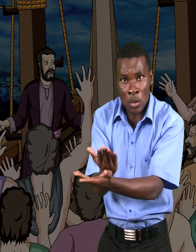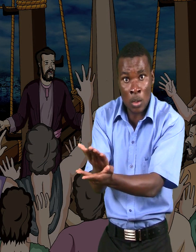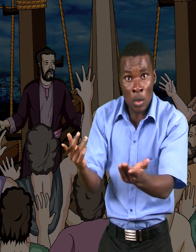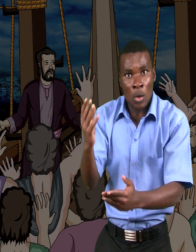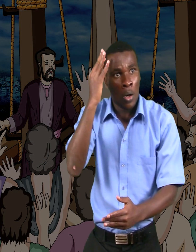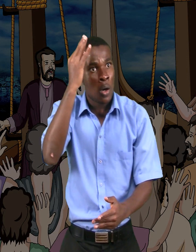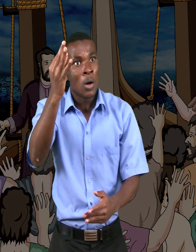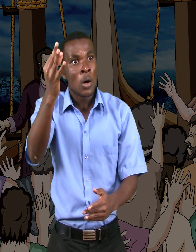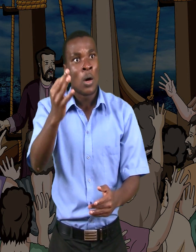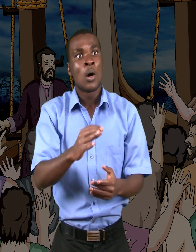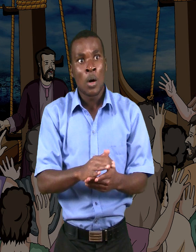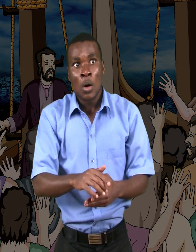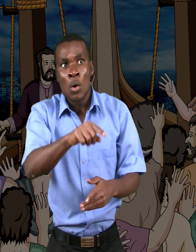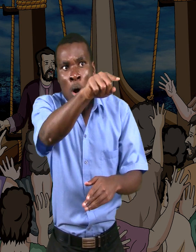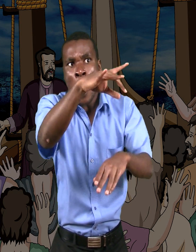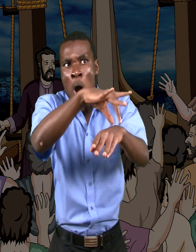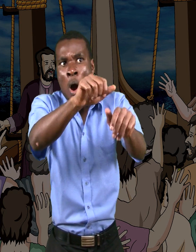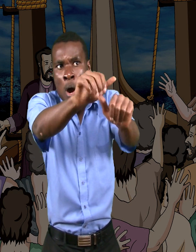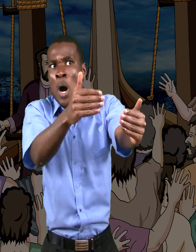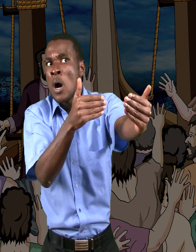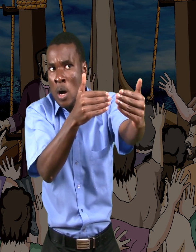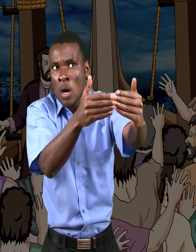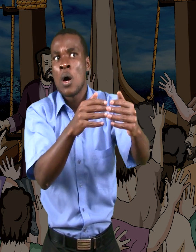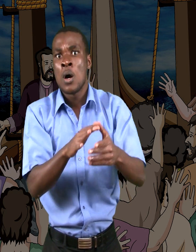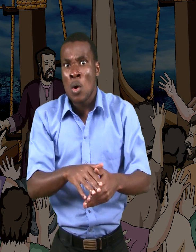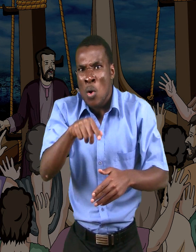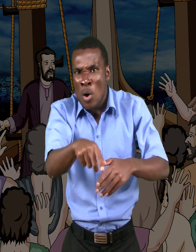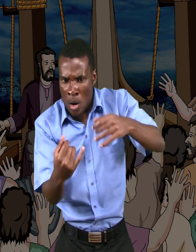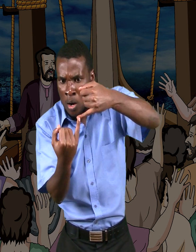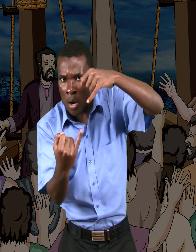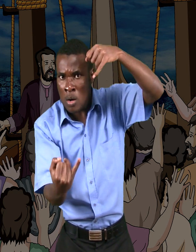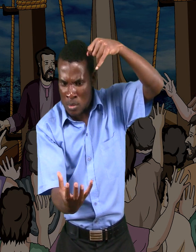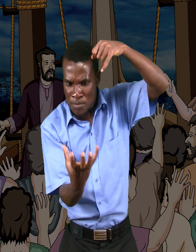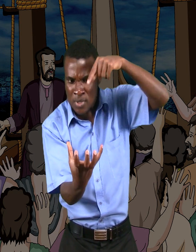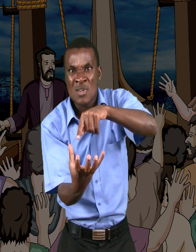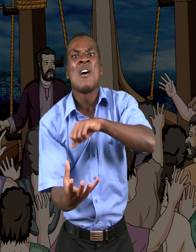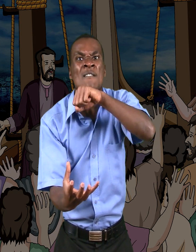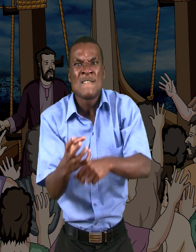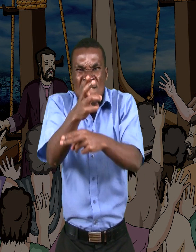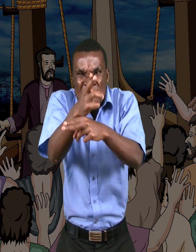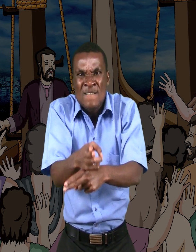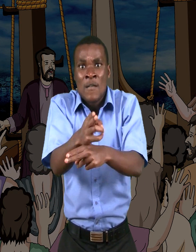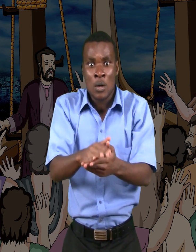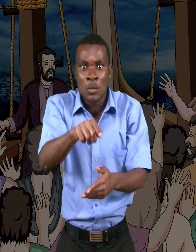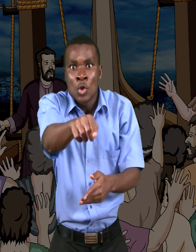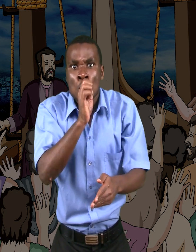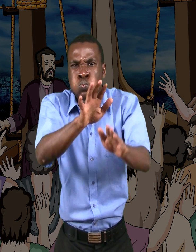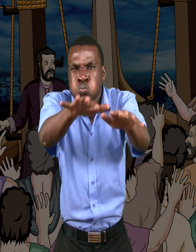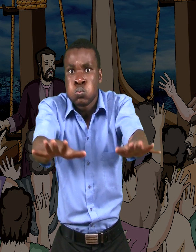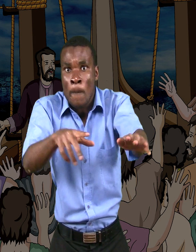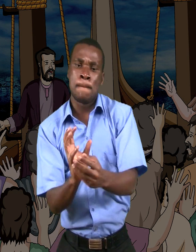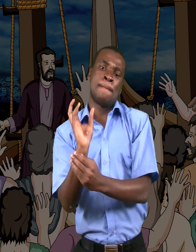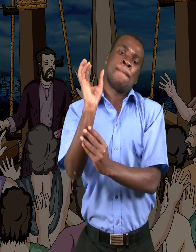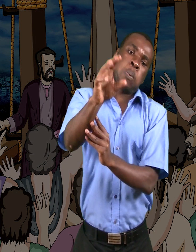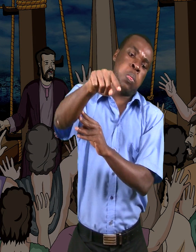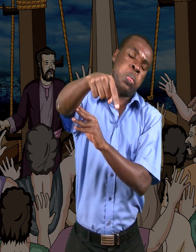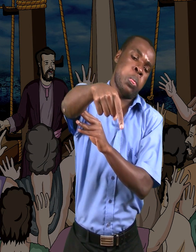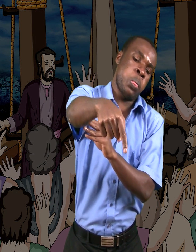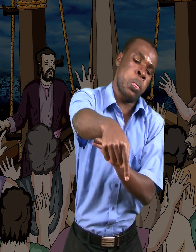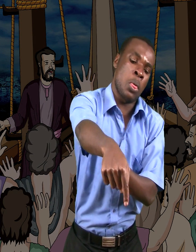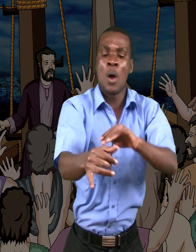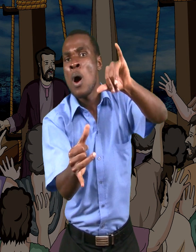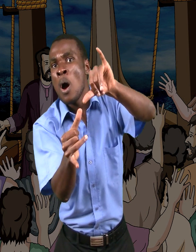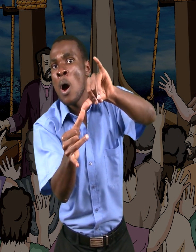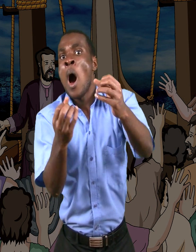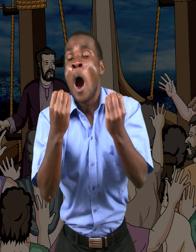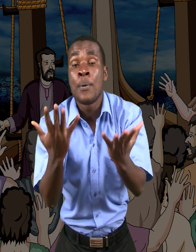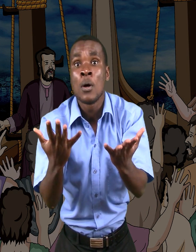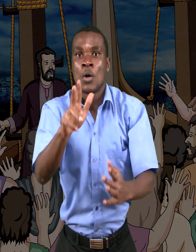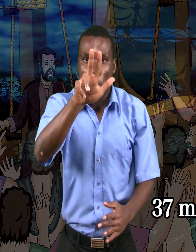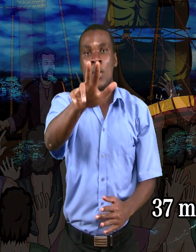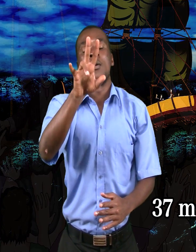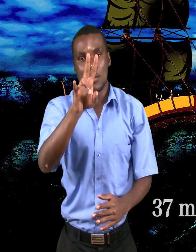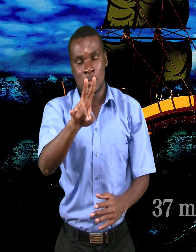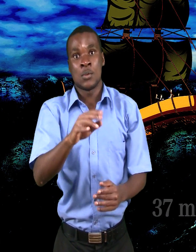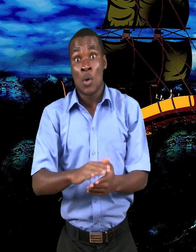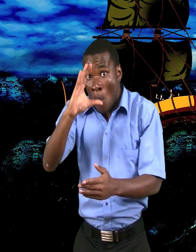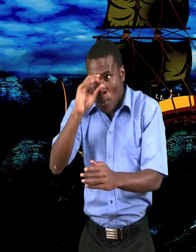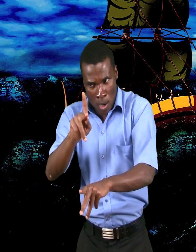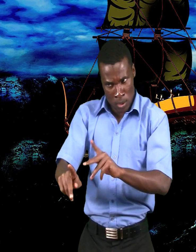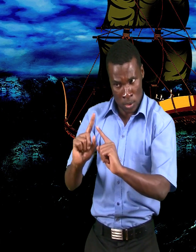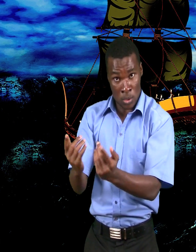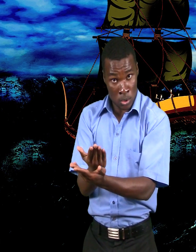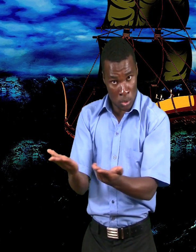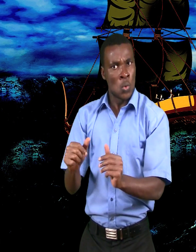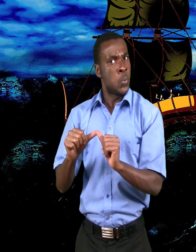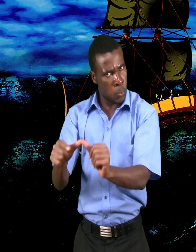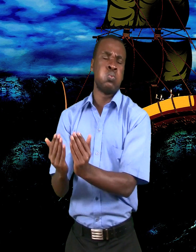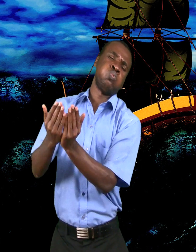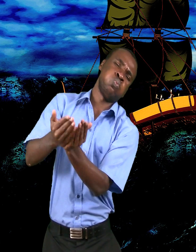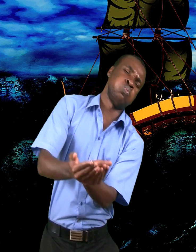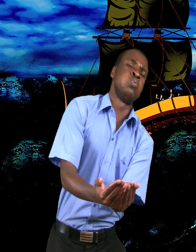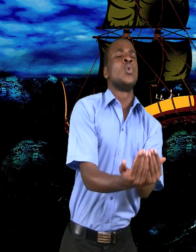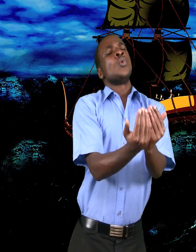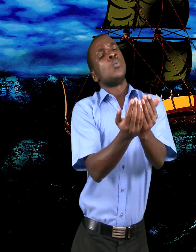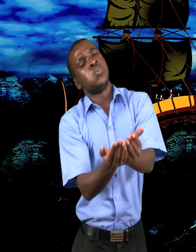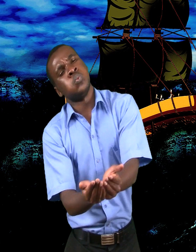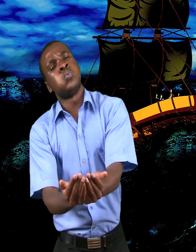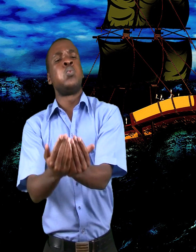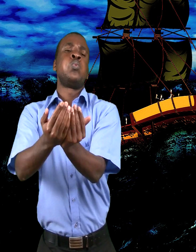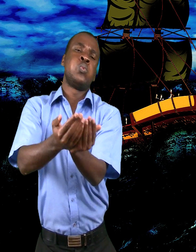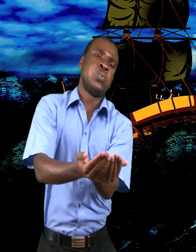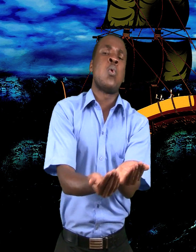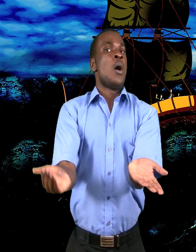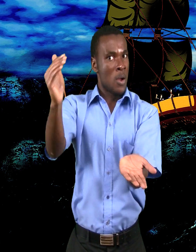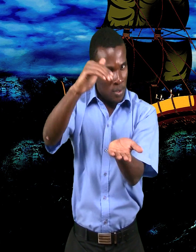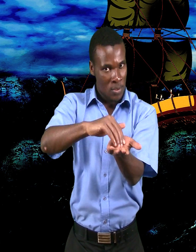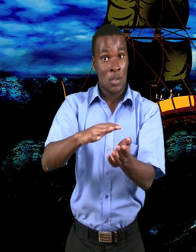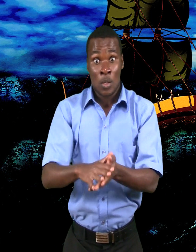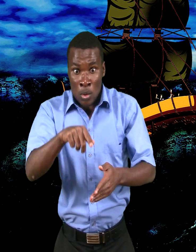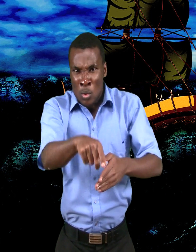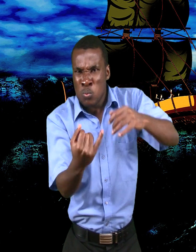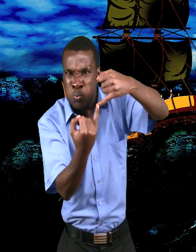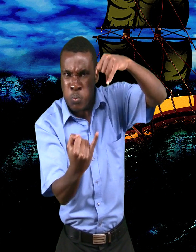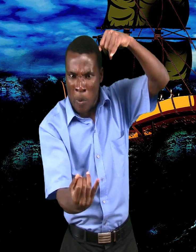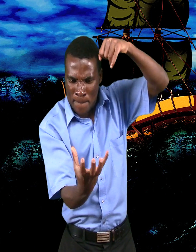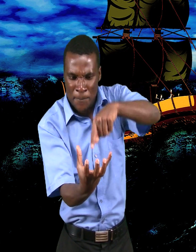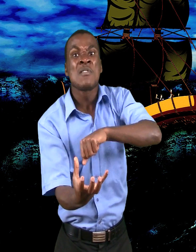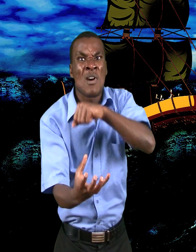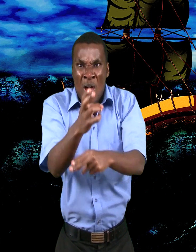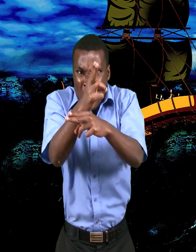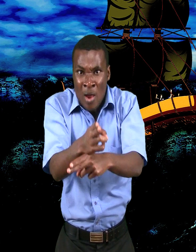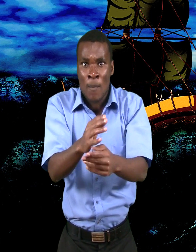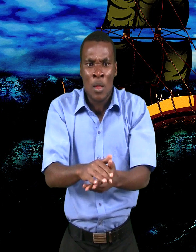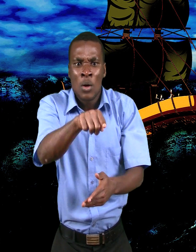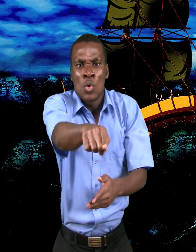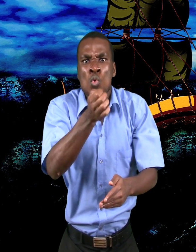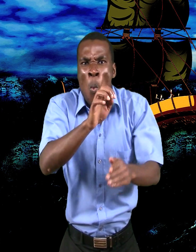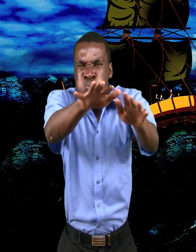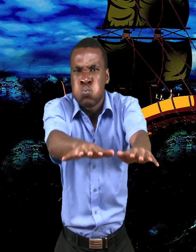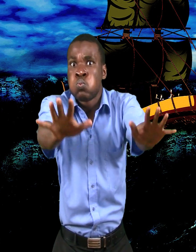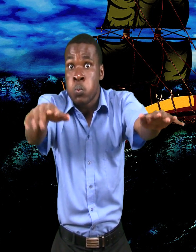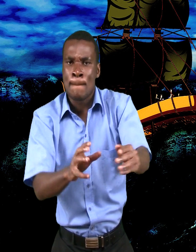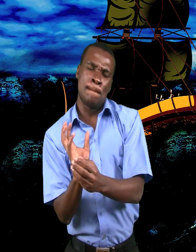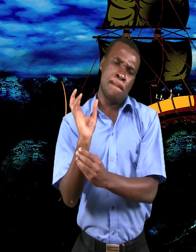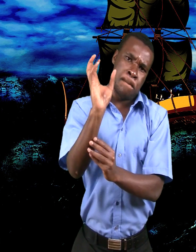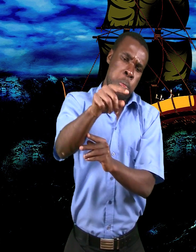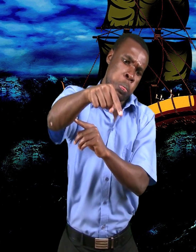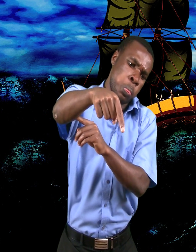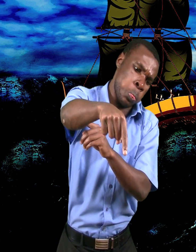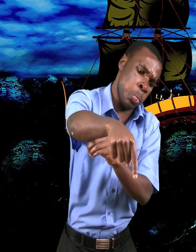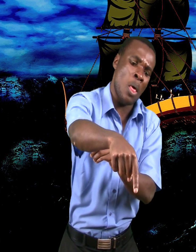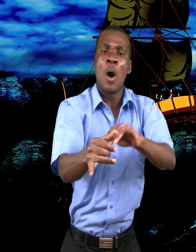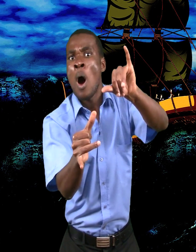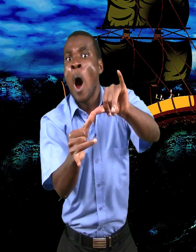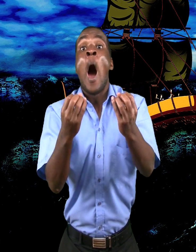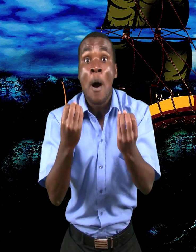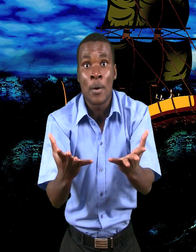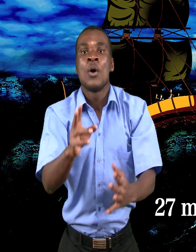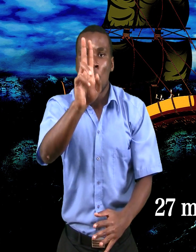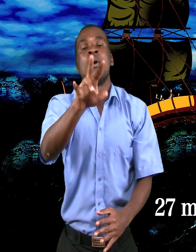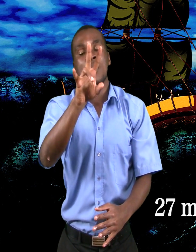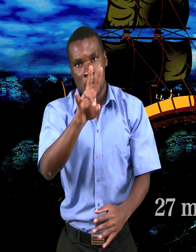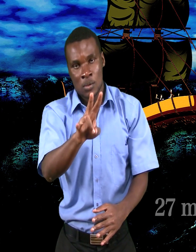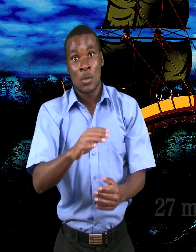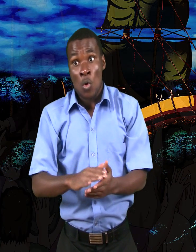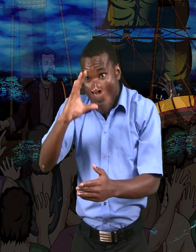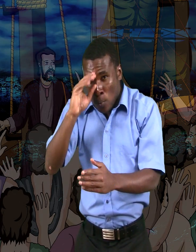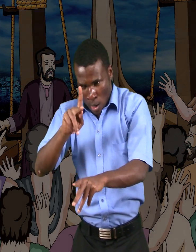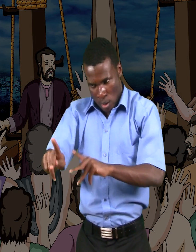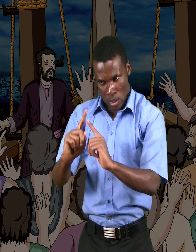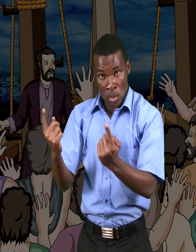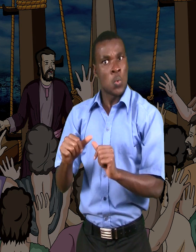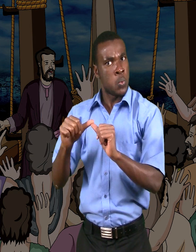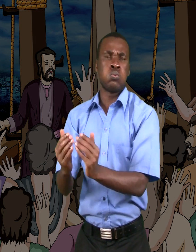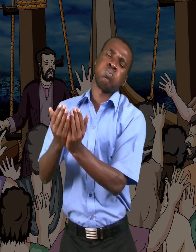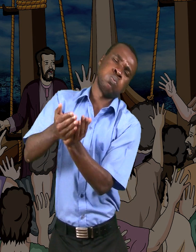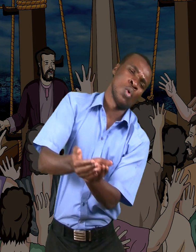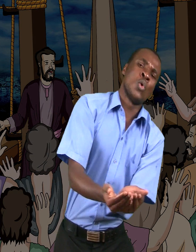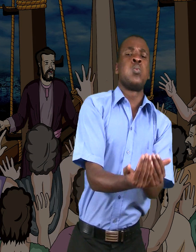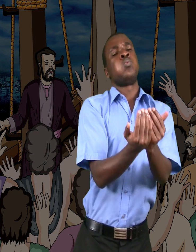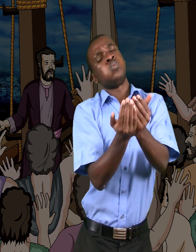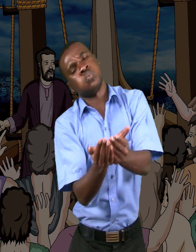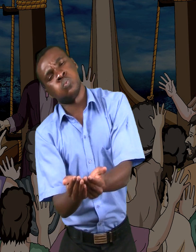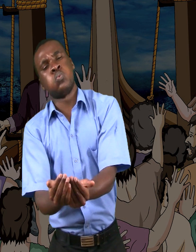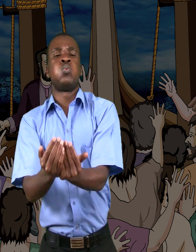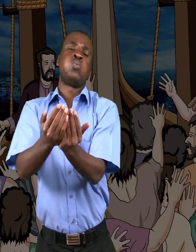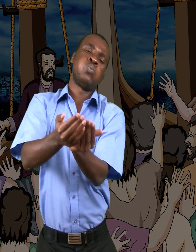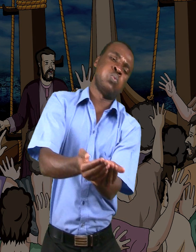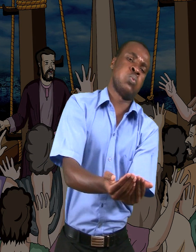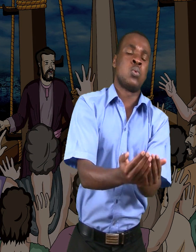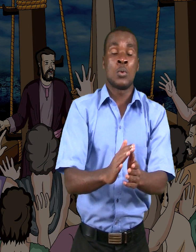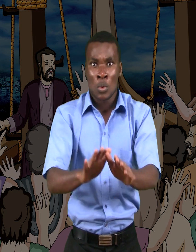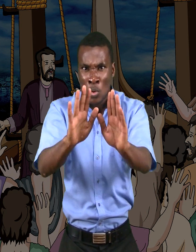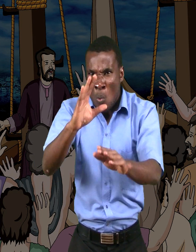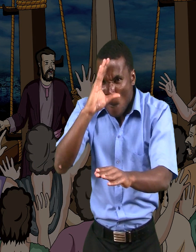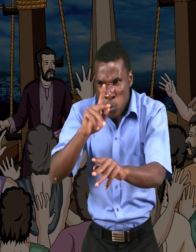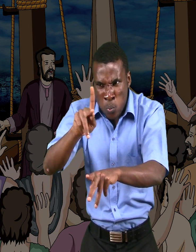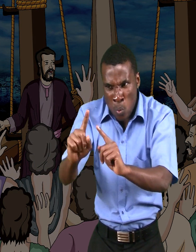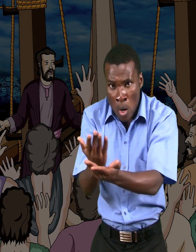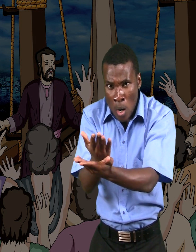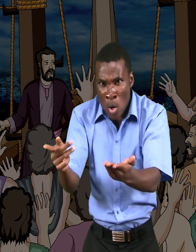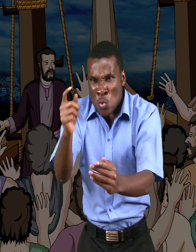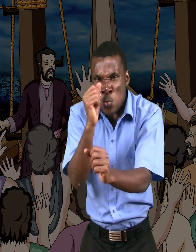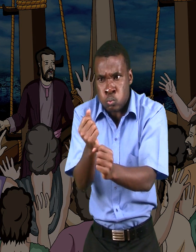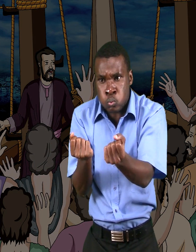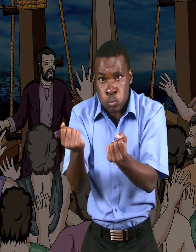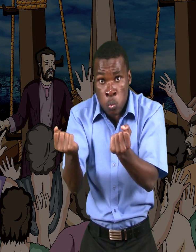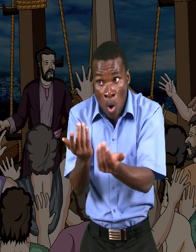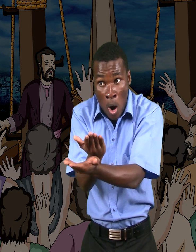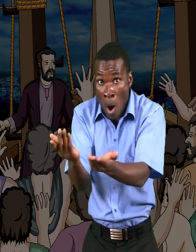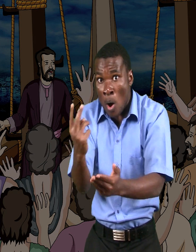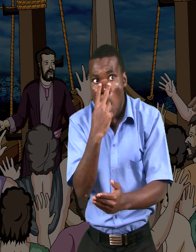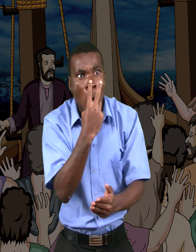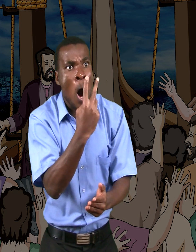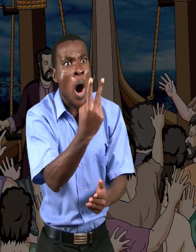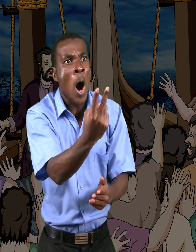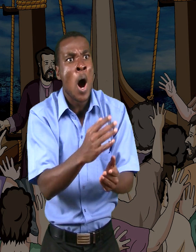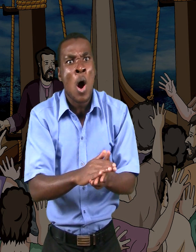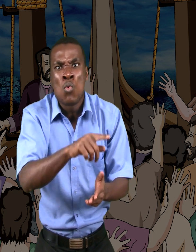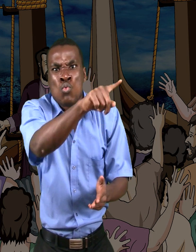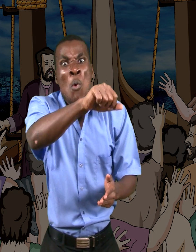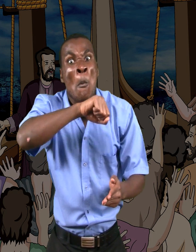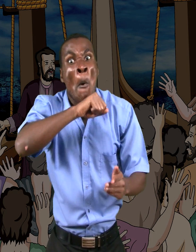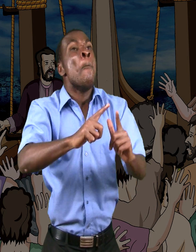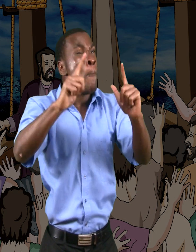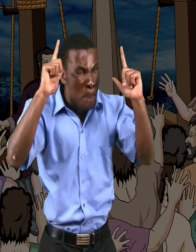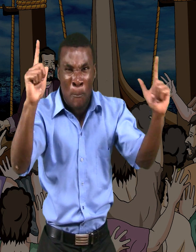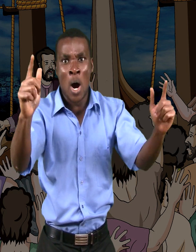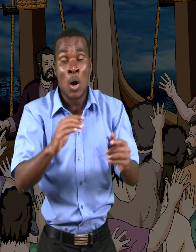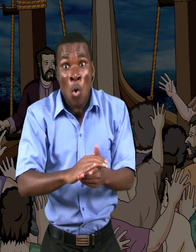They took soundings and found that the water was twenty fathoms deep. Going a little farther, they took another set of soundings that read fifteen fathoms.